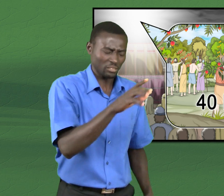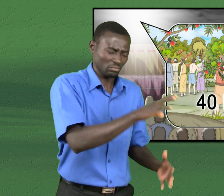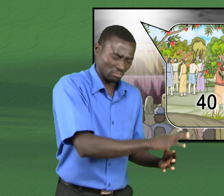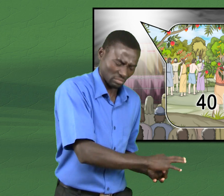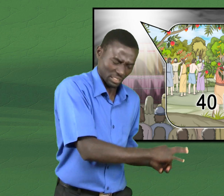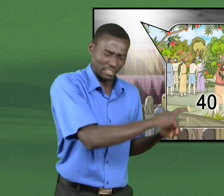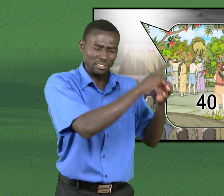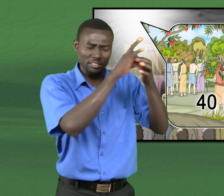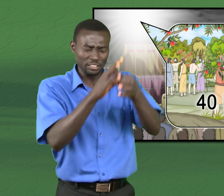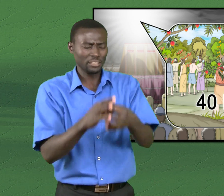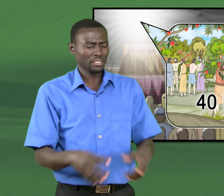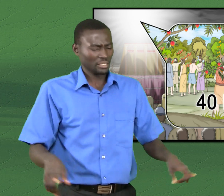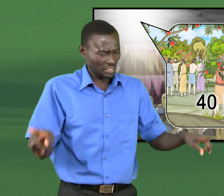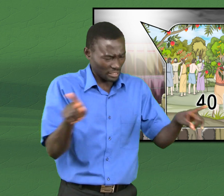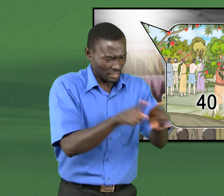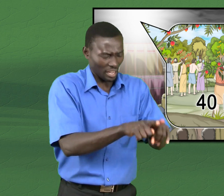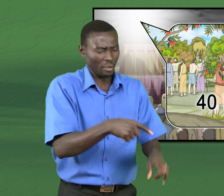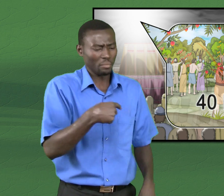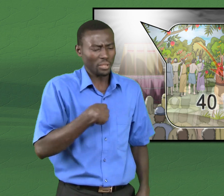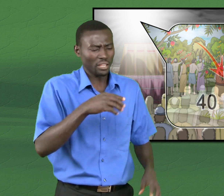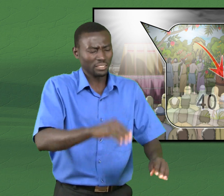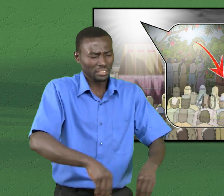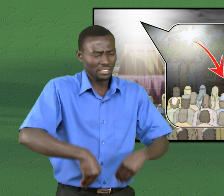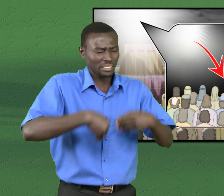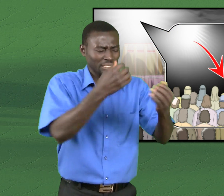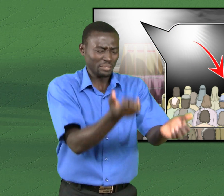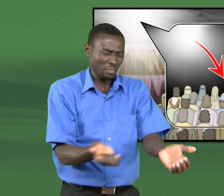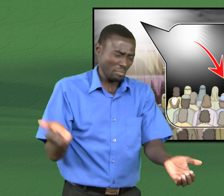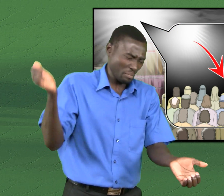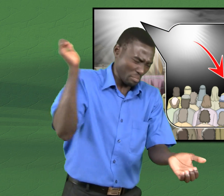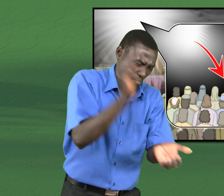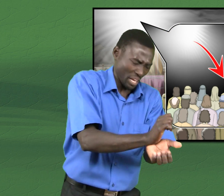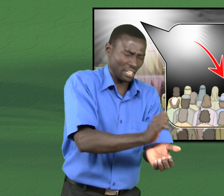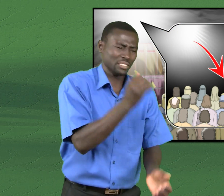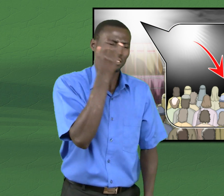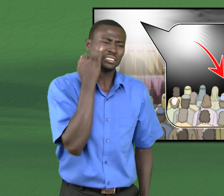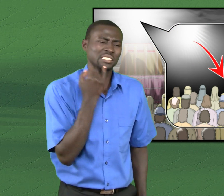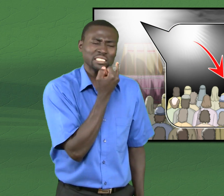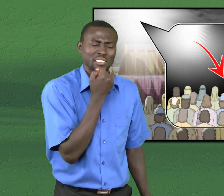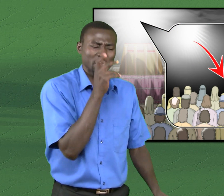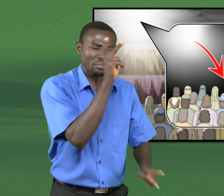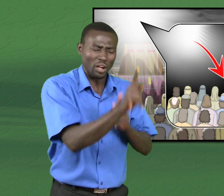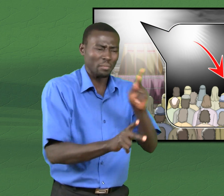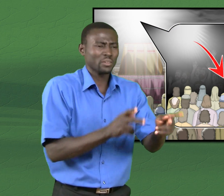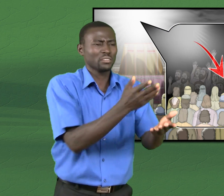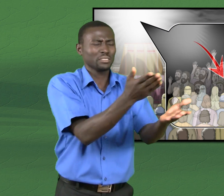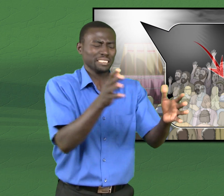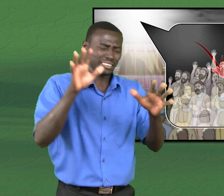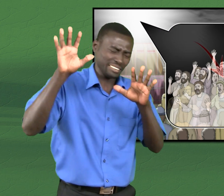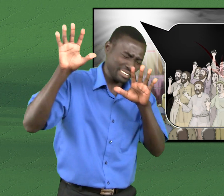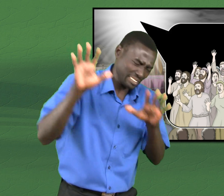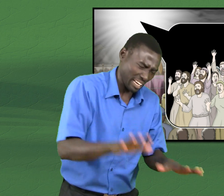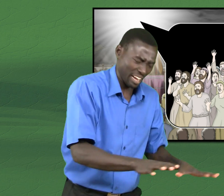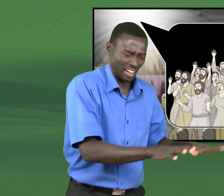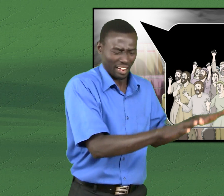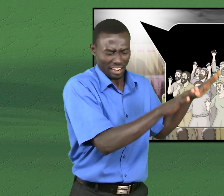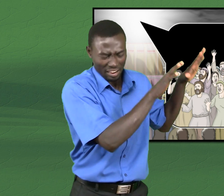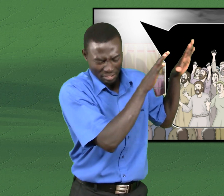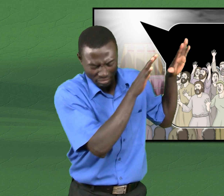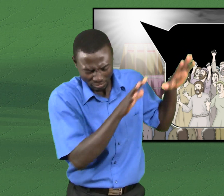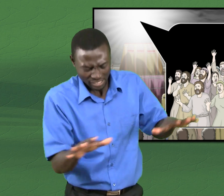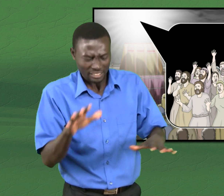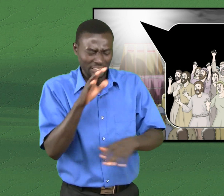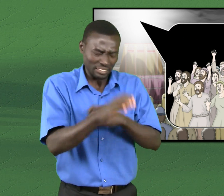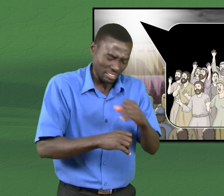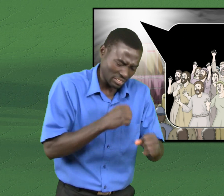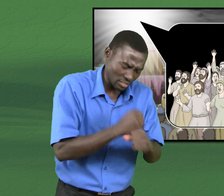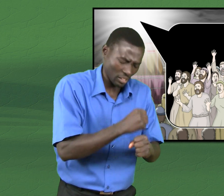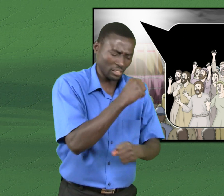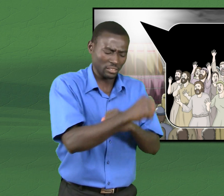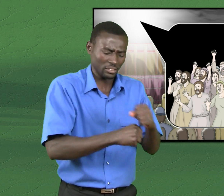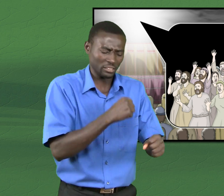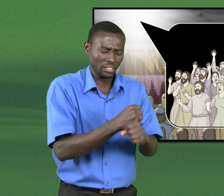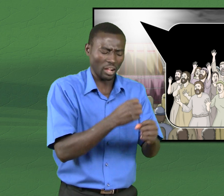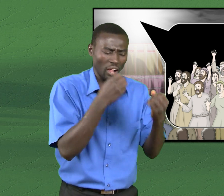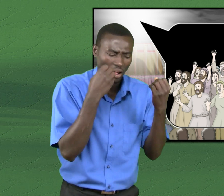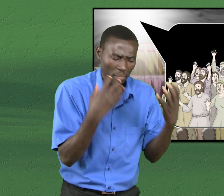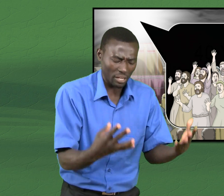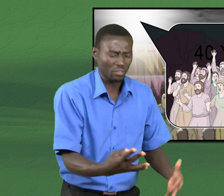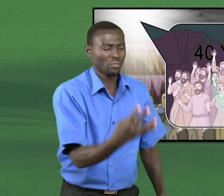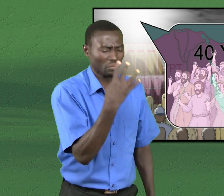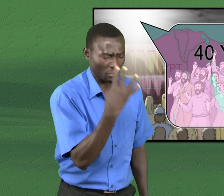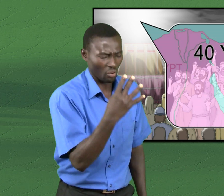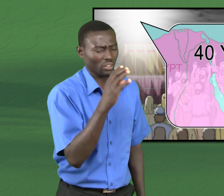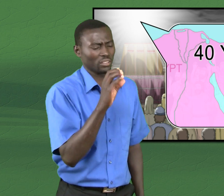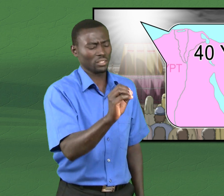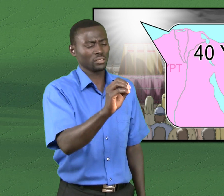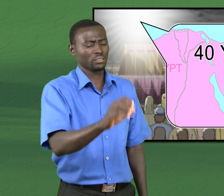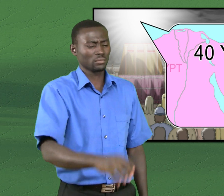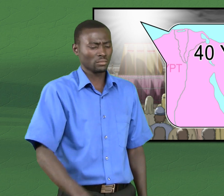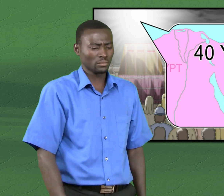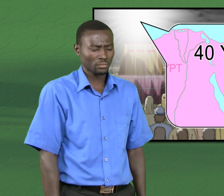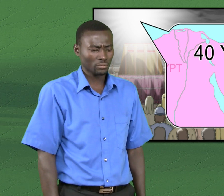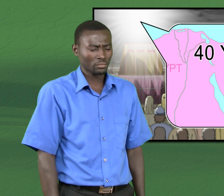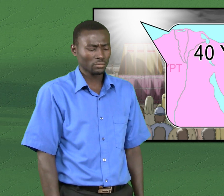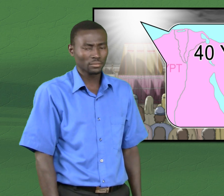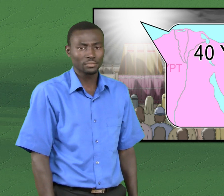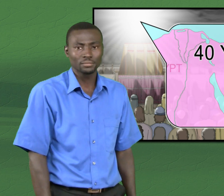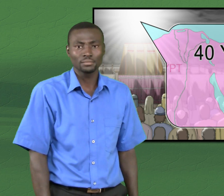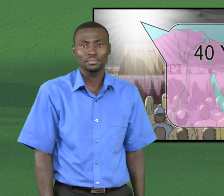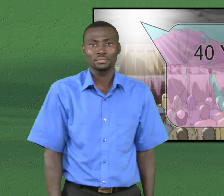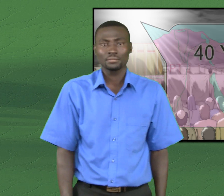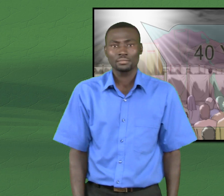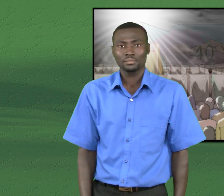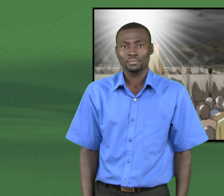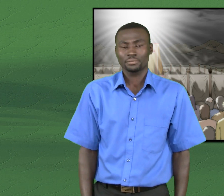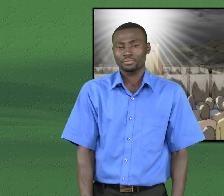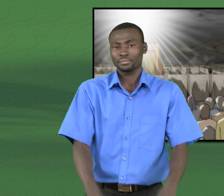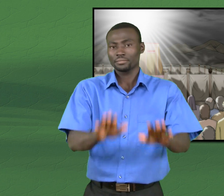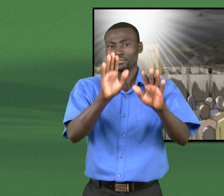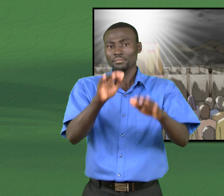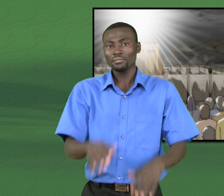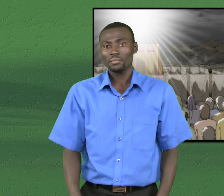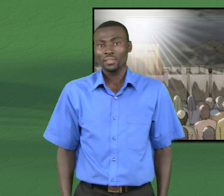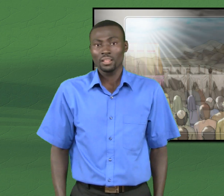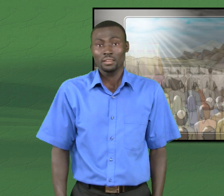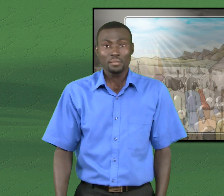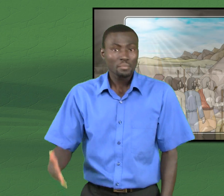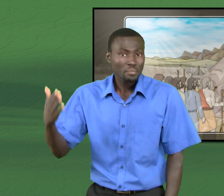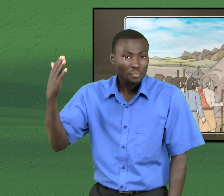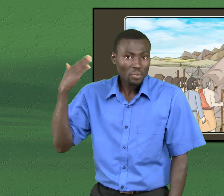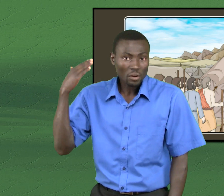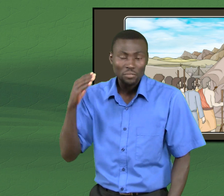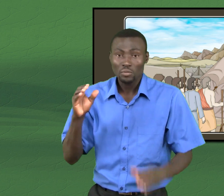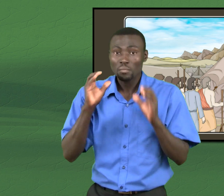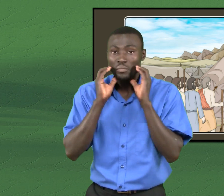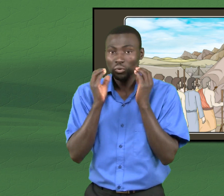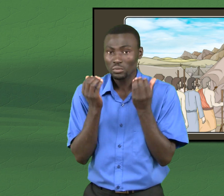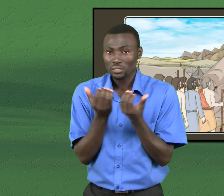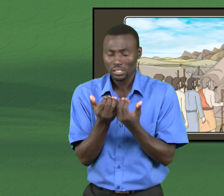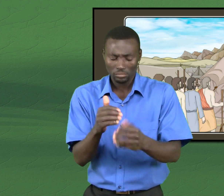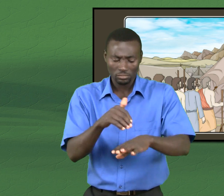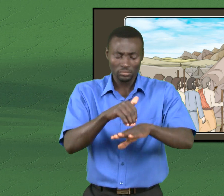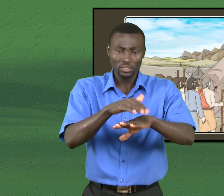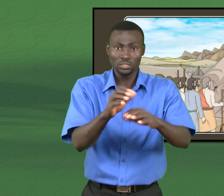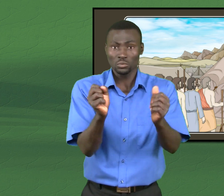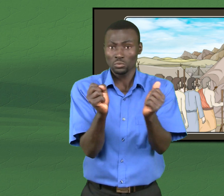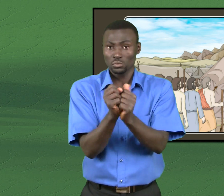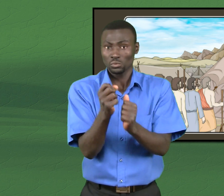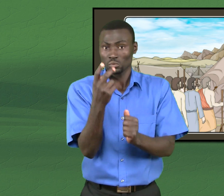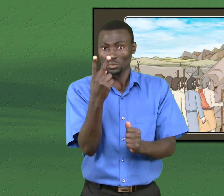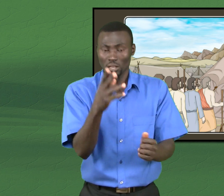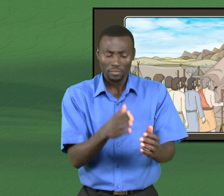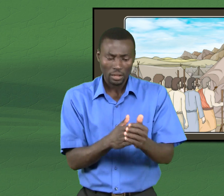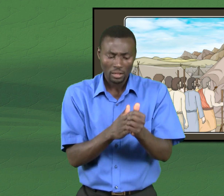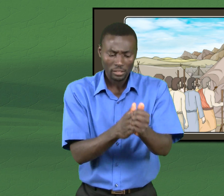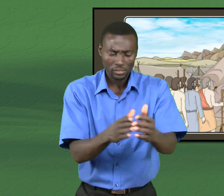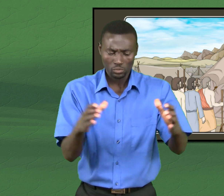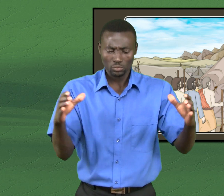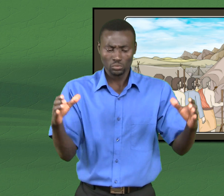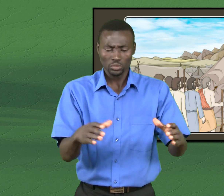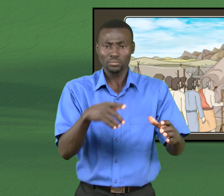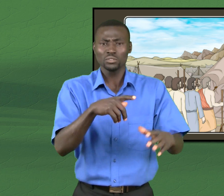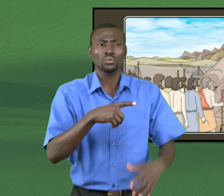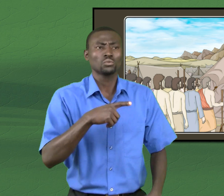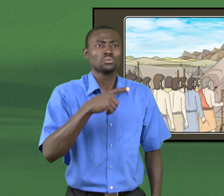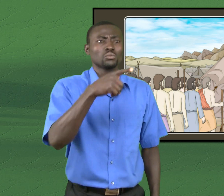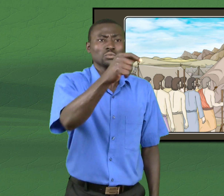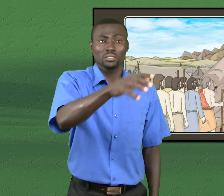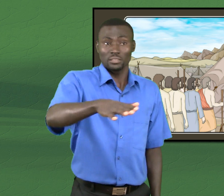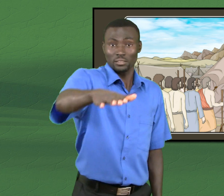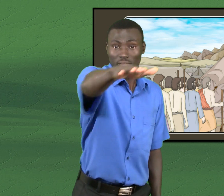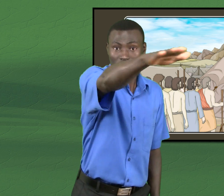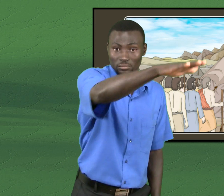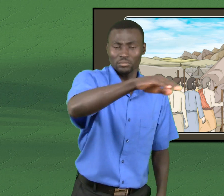I, the LORD, have spoken, and I will surely do these things to this entire wicked congregation, which has conspired against Me.